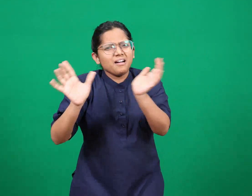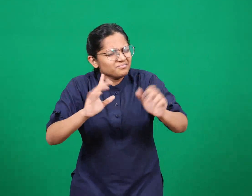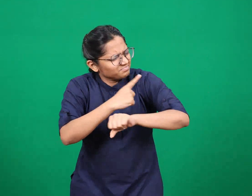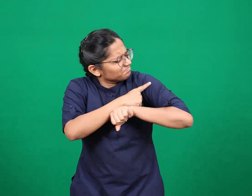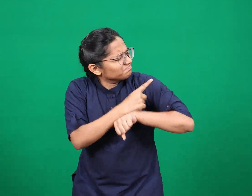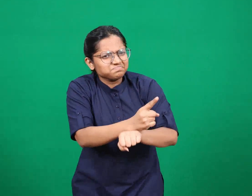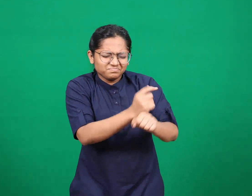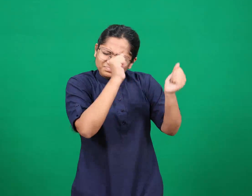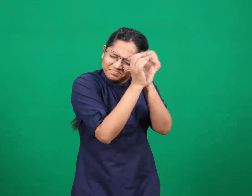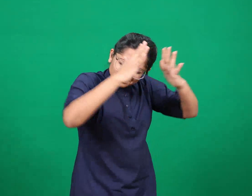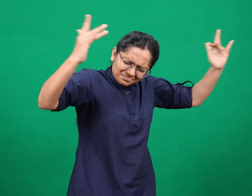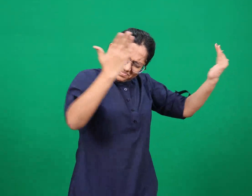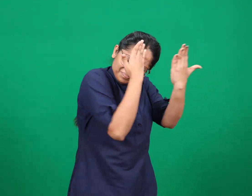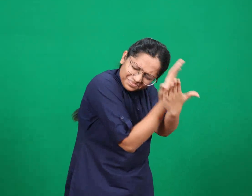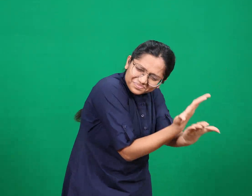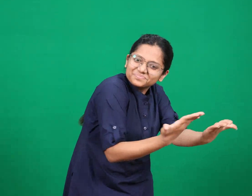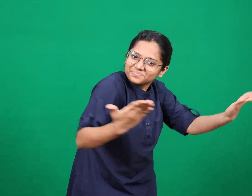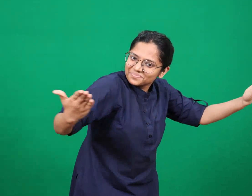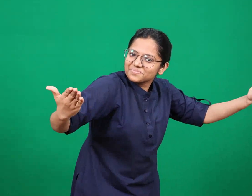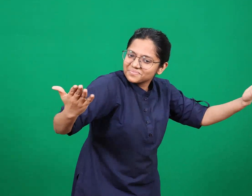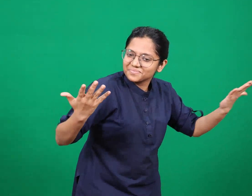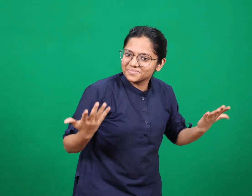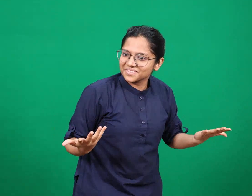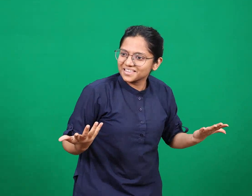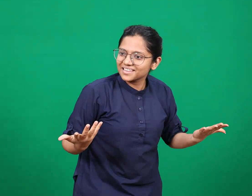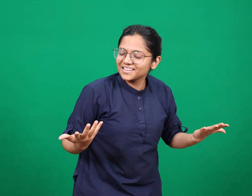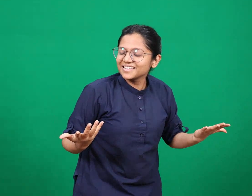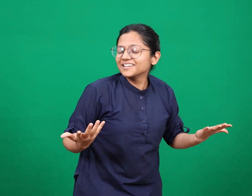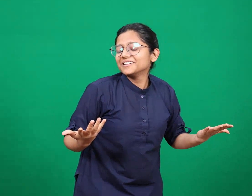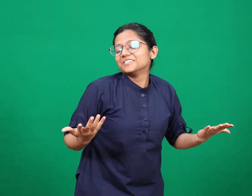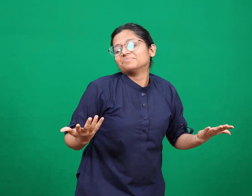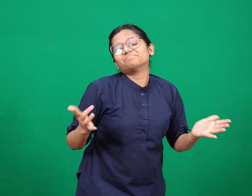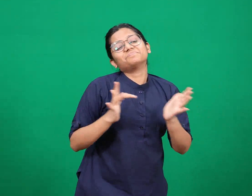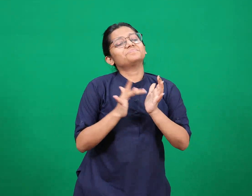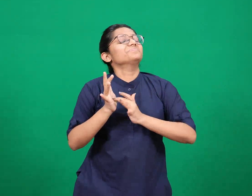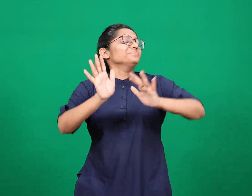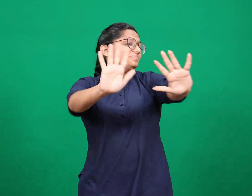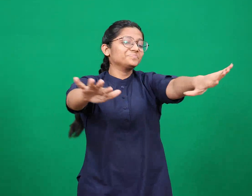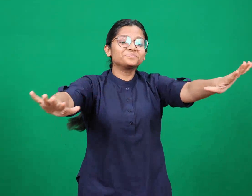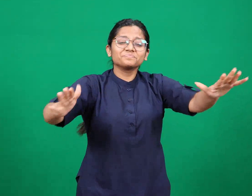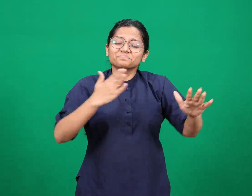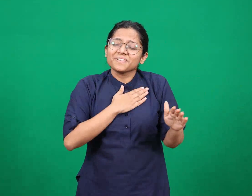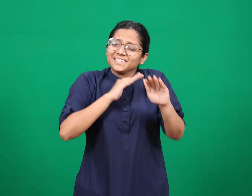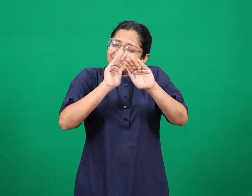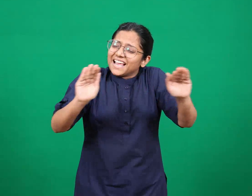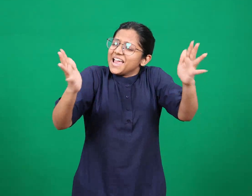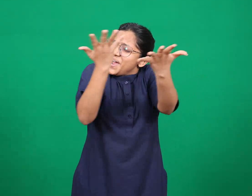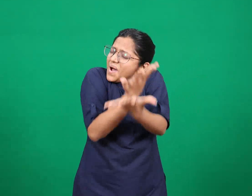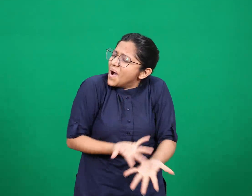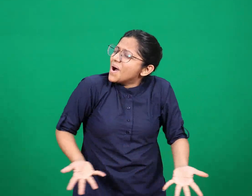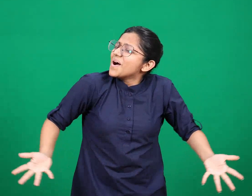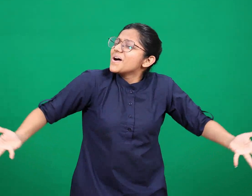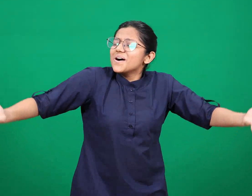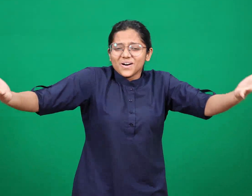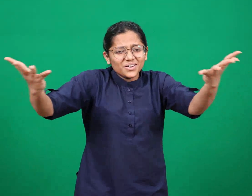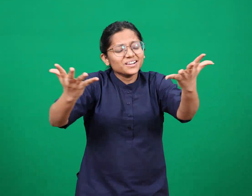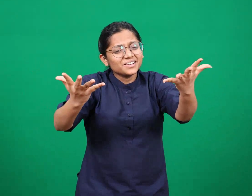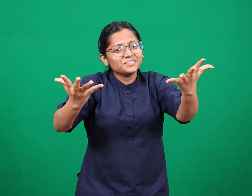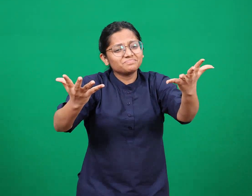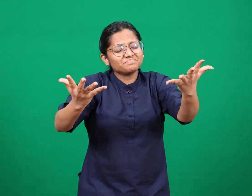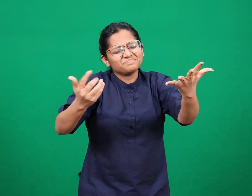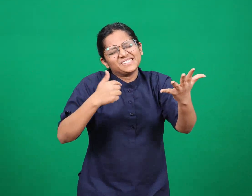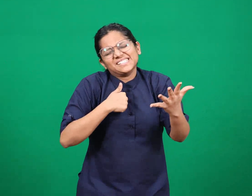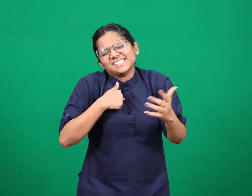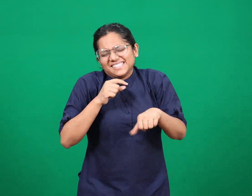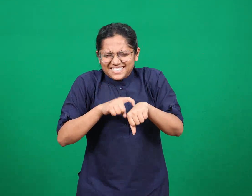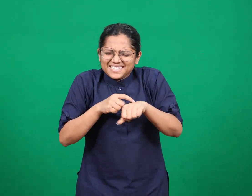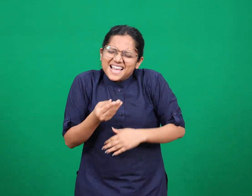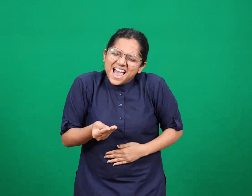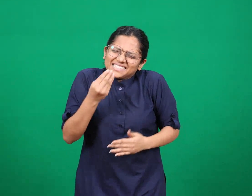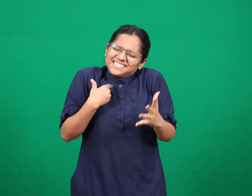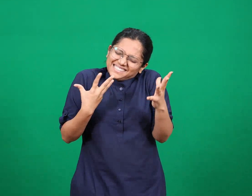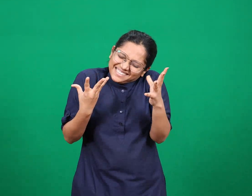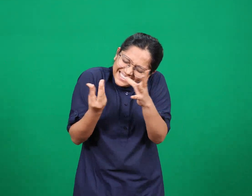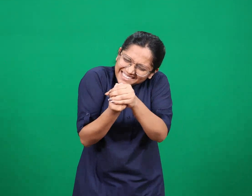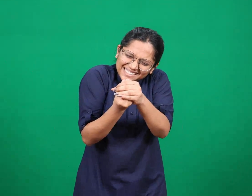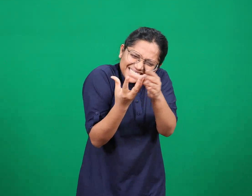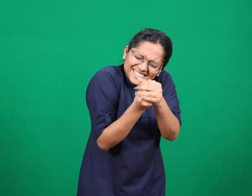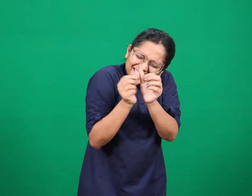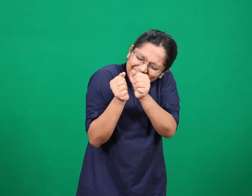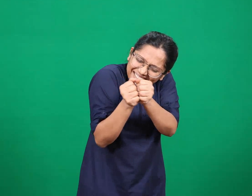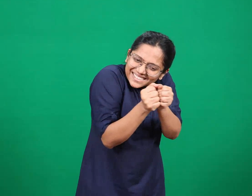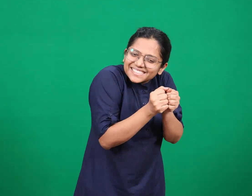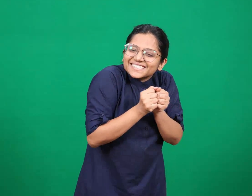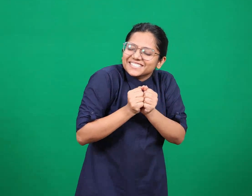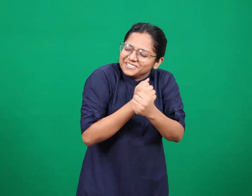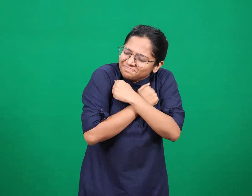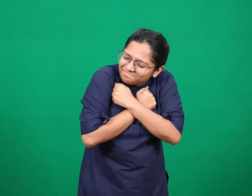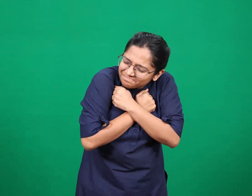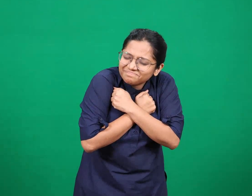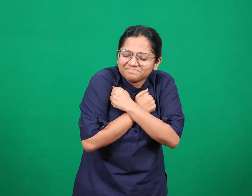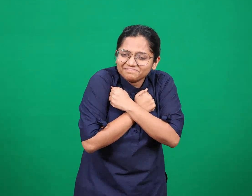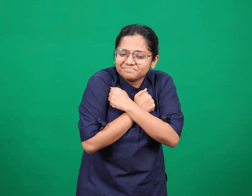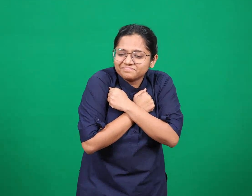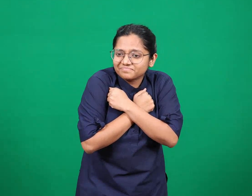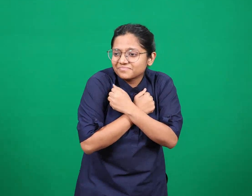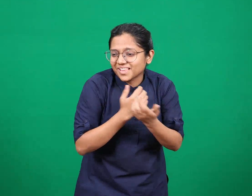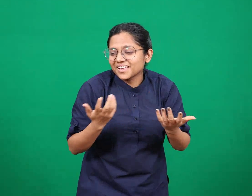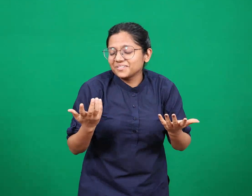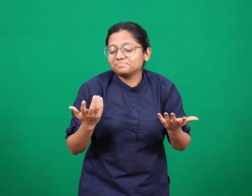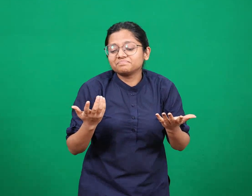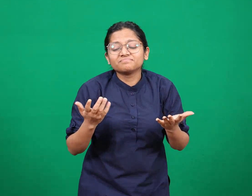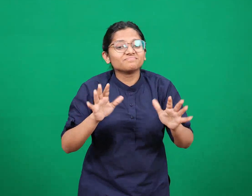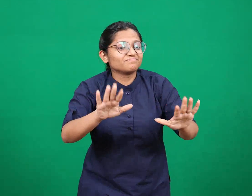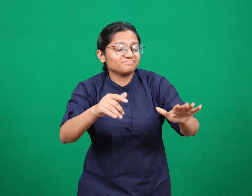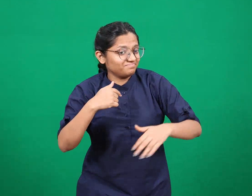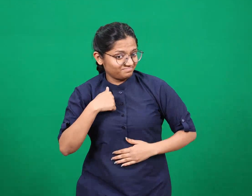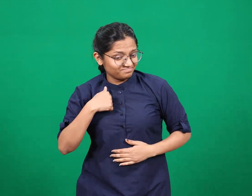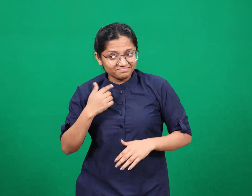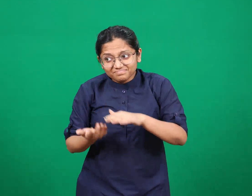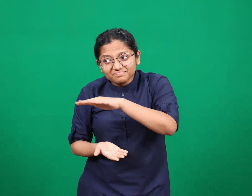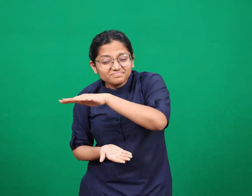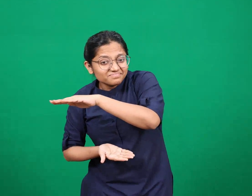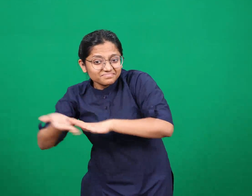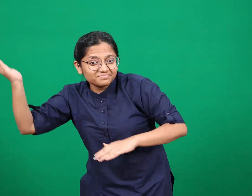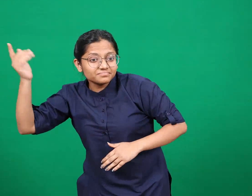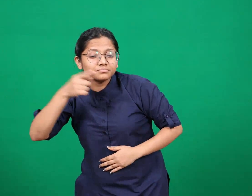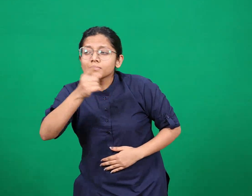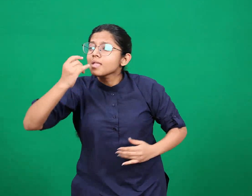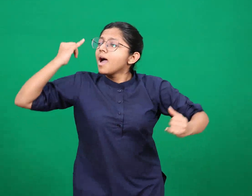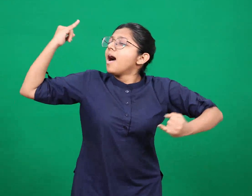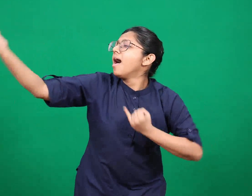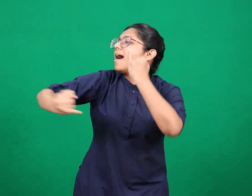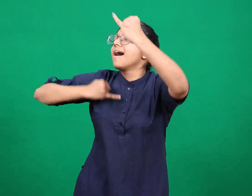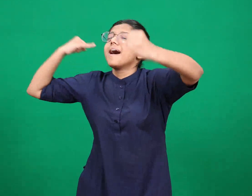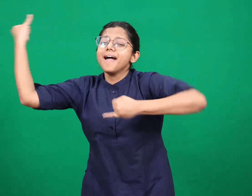Little children, I am with you only a little while longer.